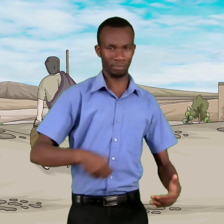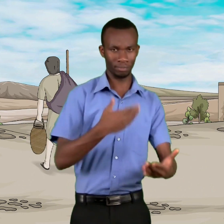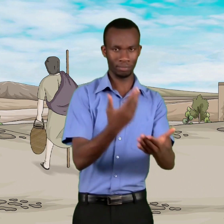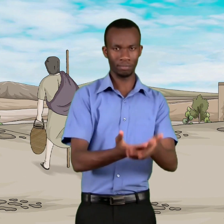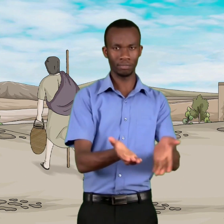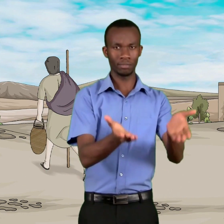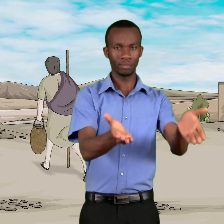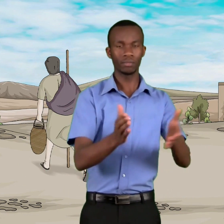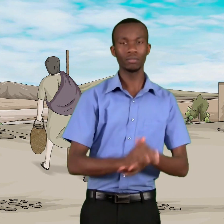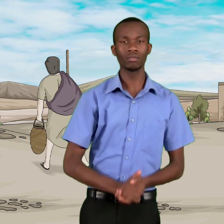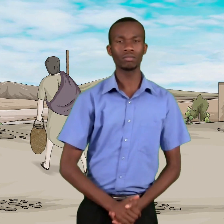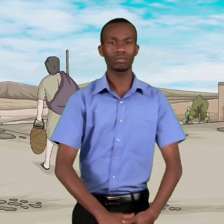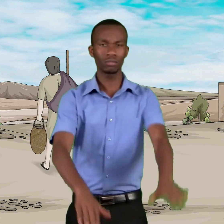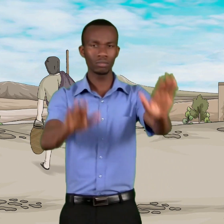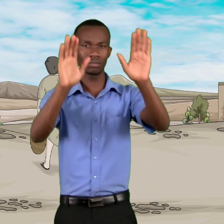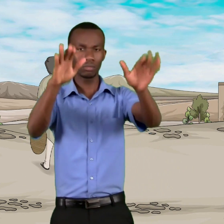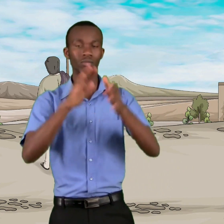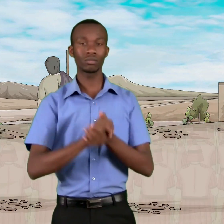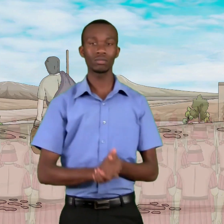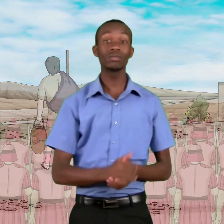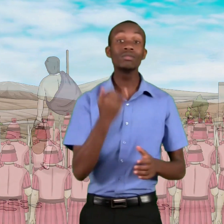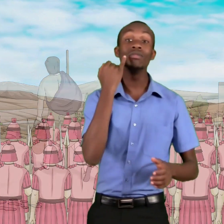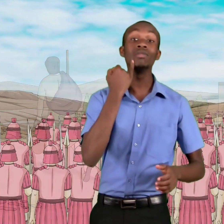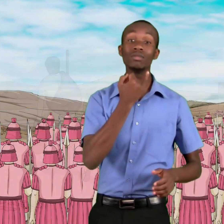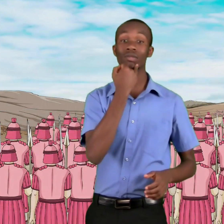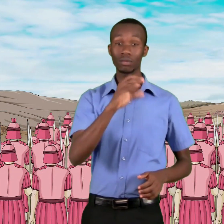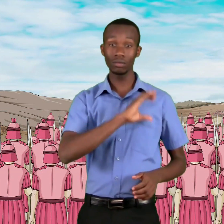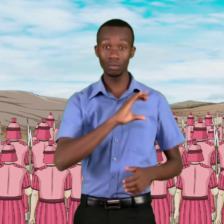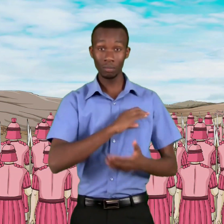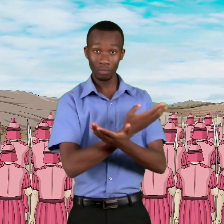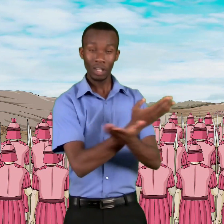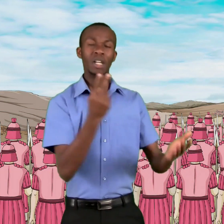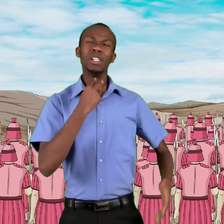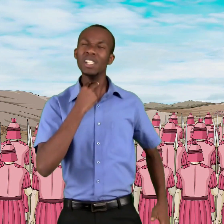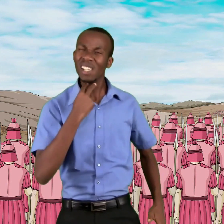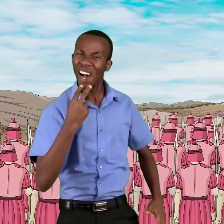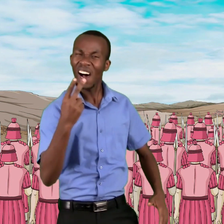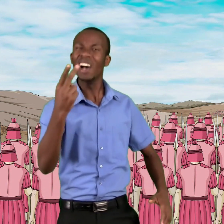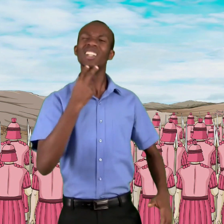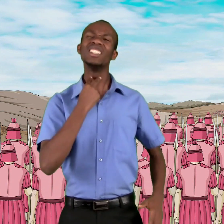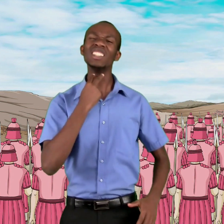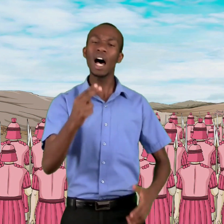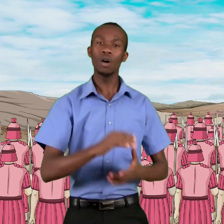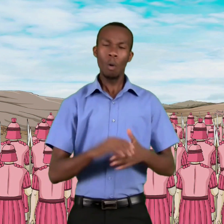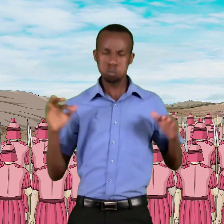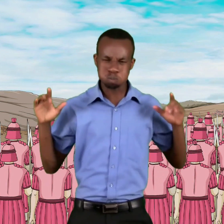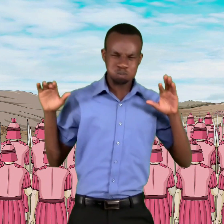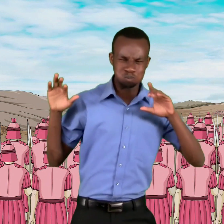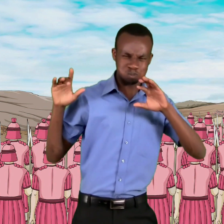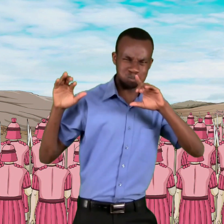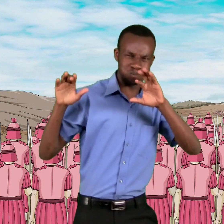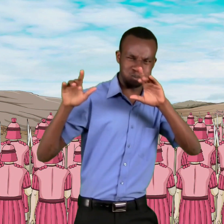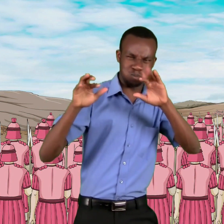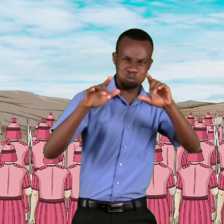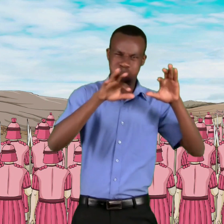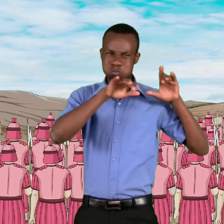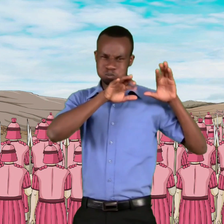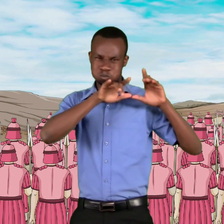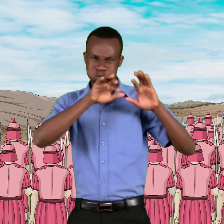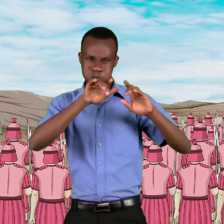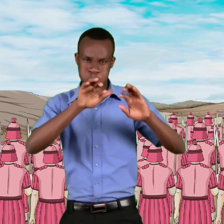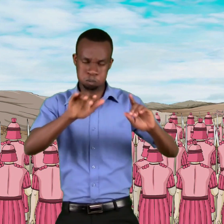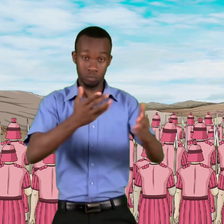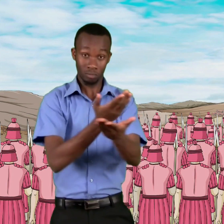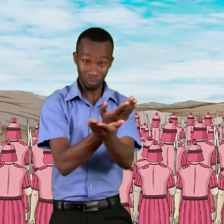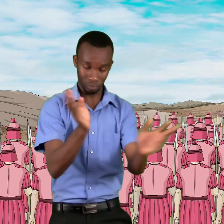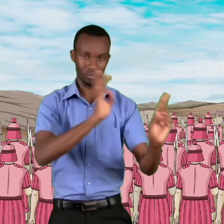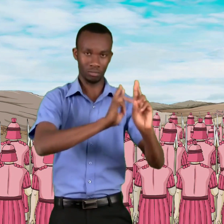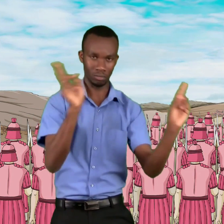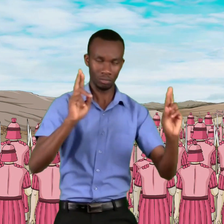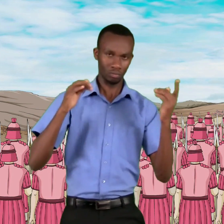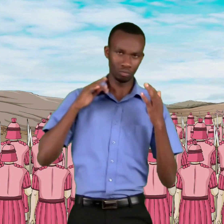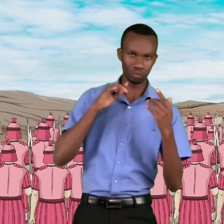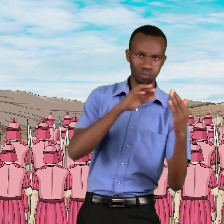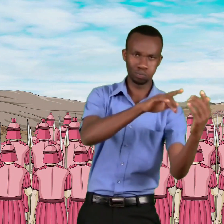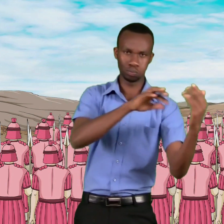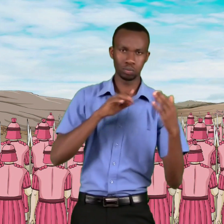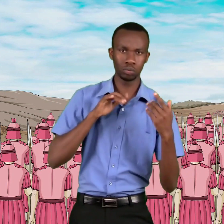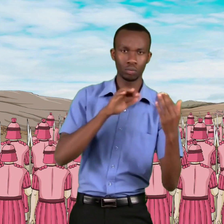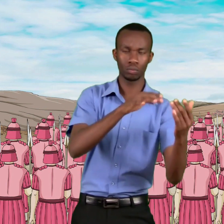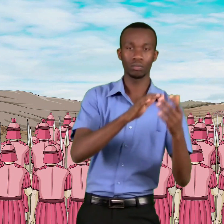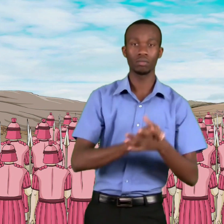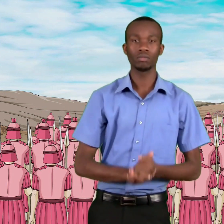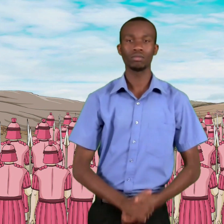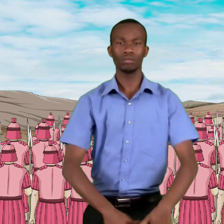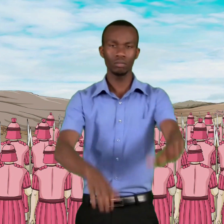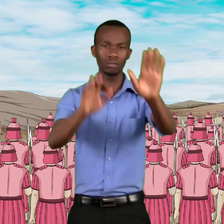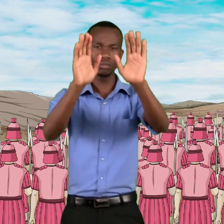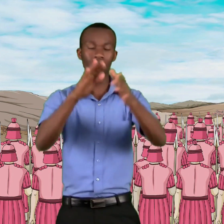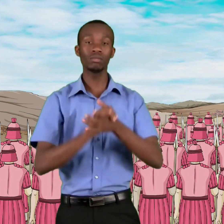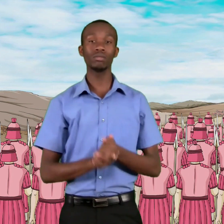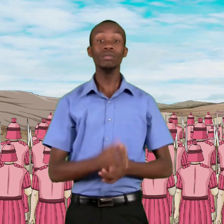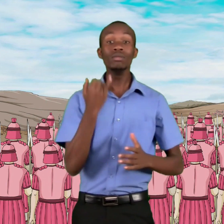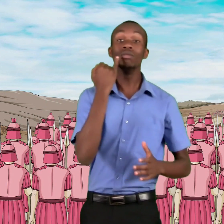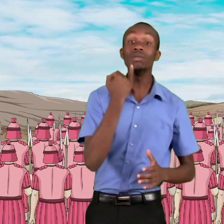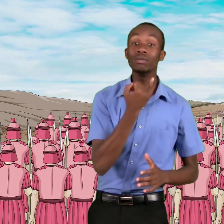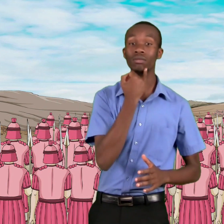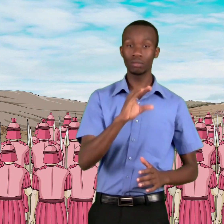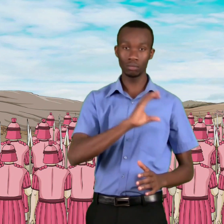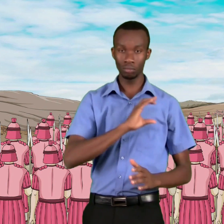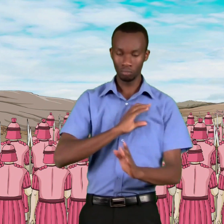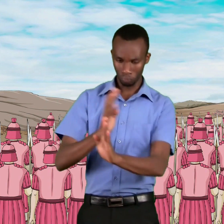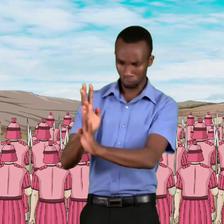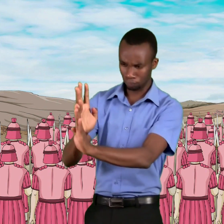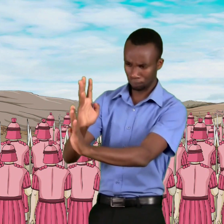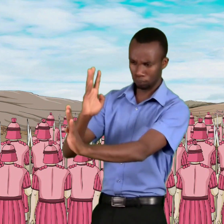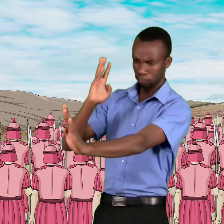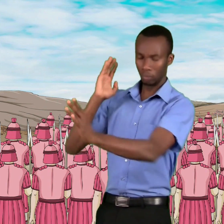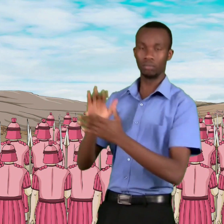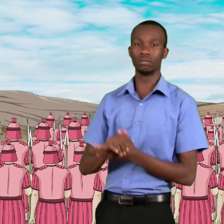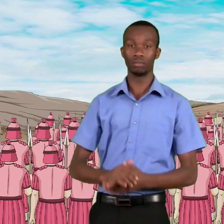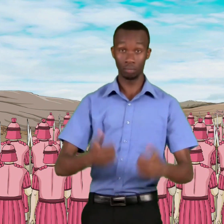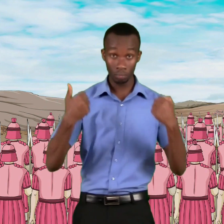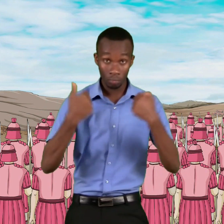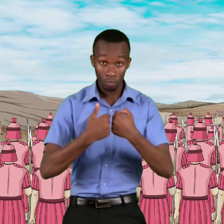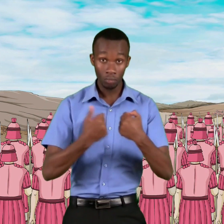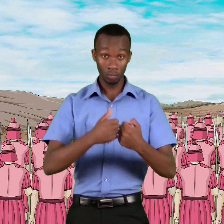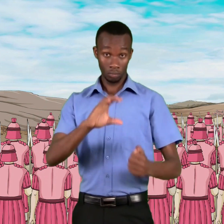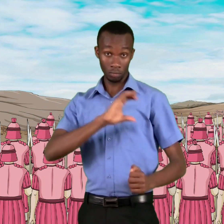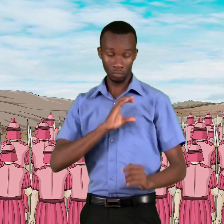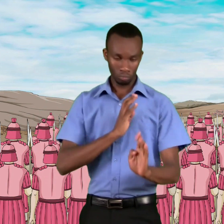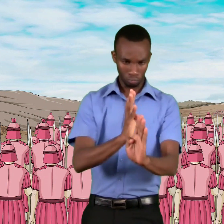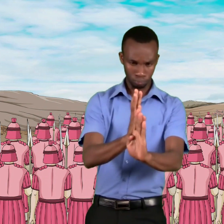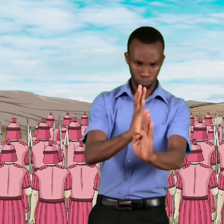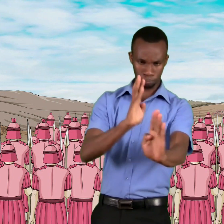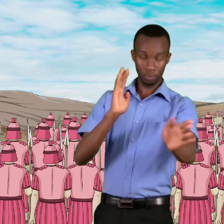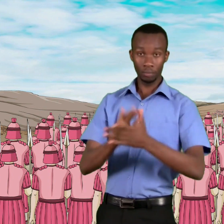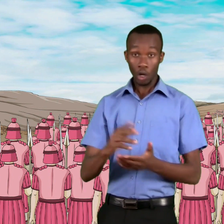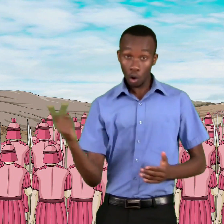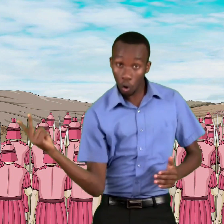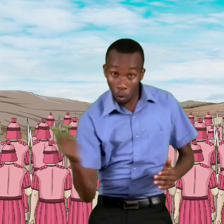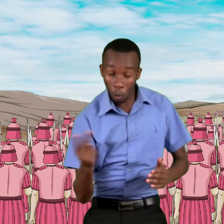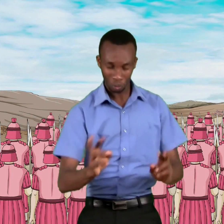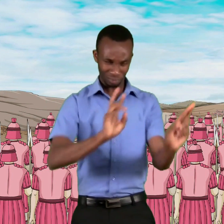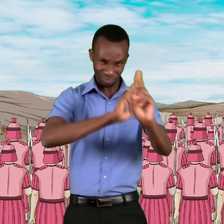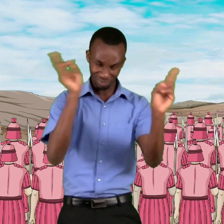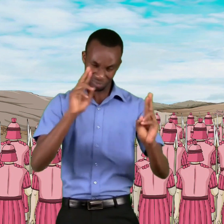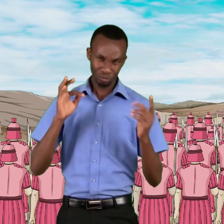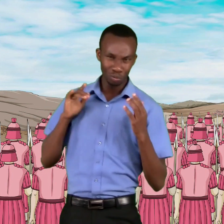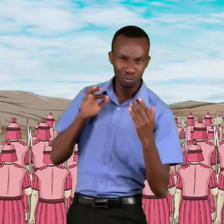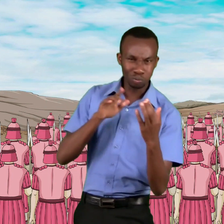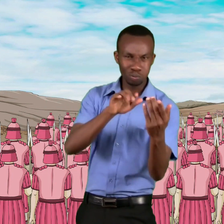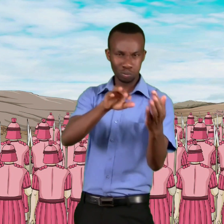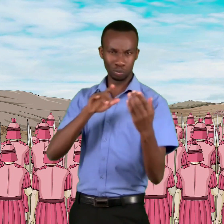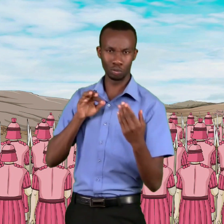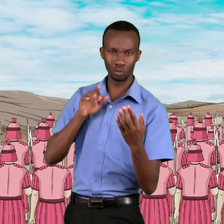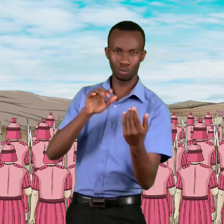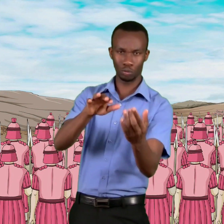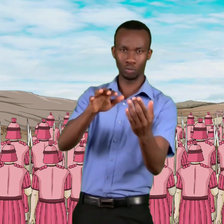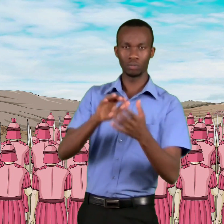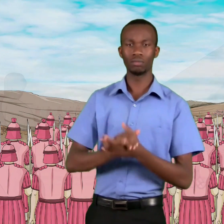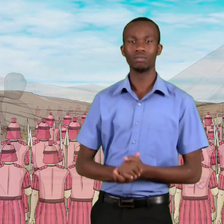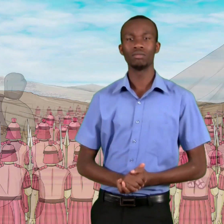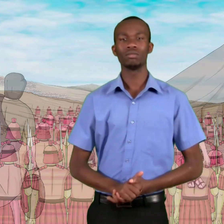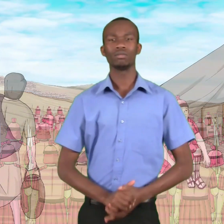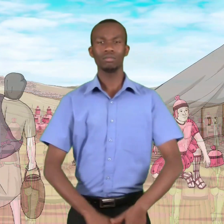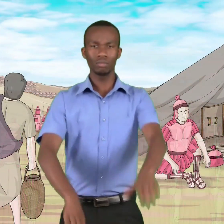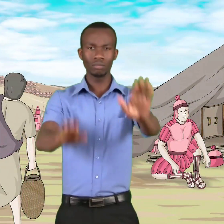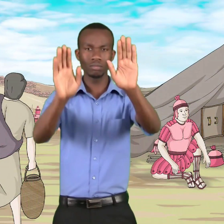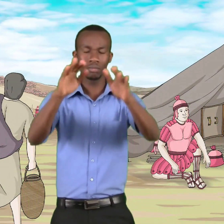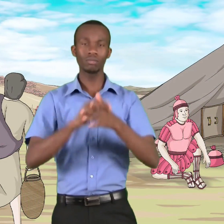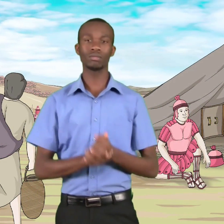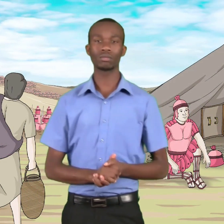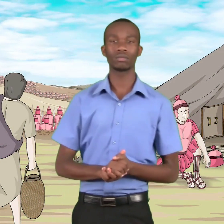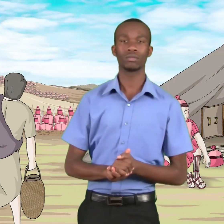He reached the camp as the army was marching out to its position and shouting the battle cry. And Israel and the Philistines arrayed in formation against each other.